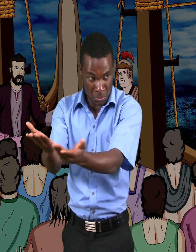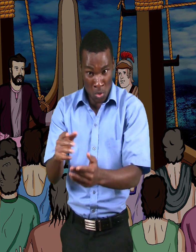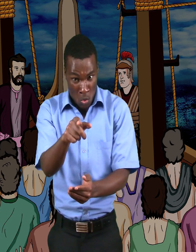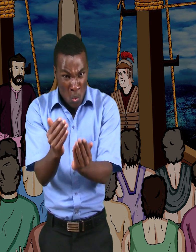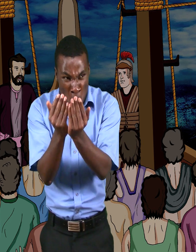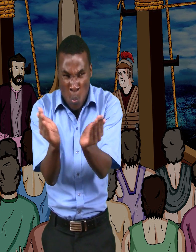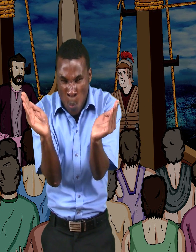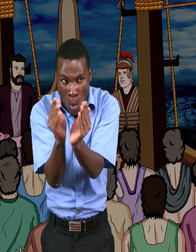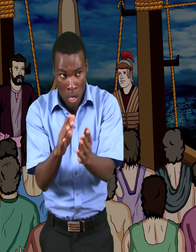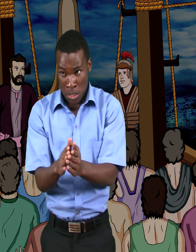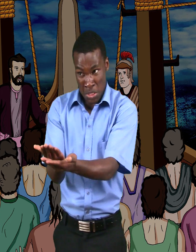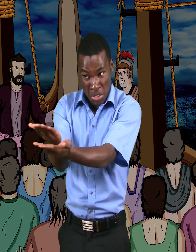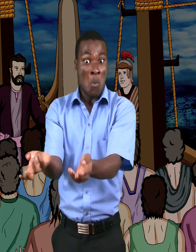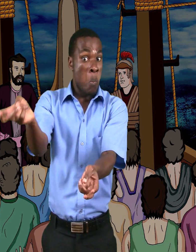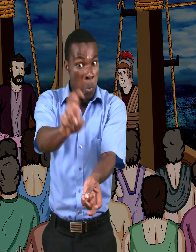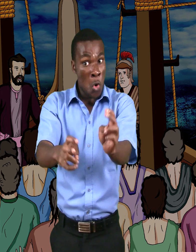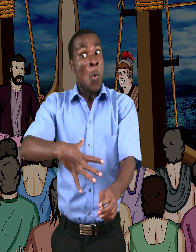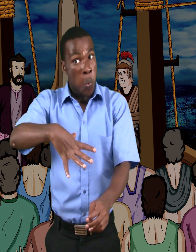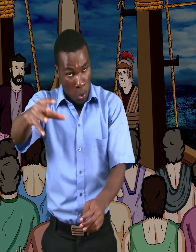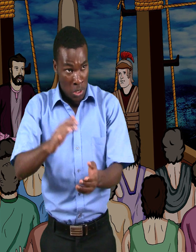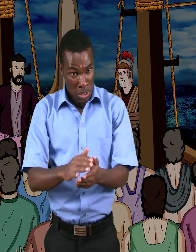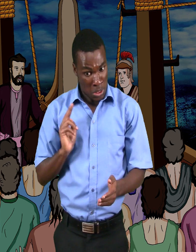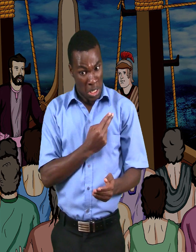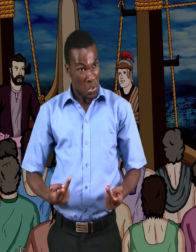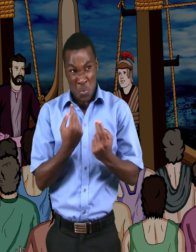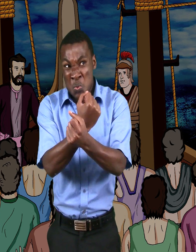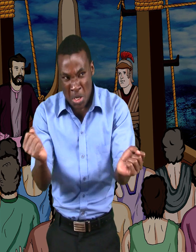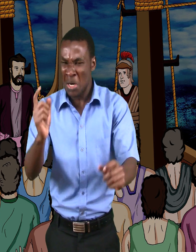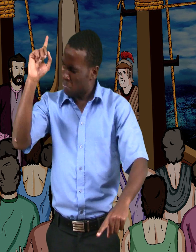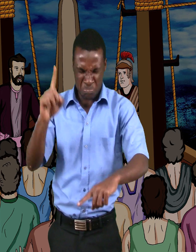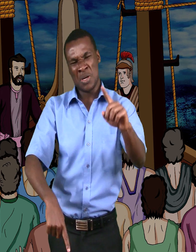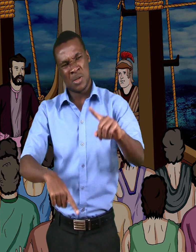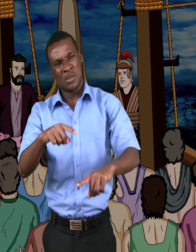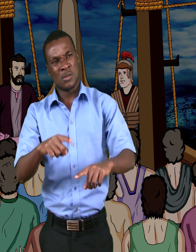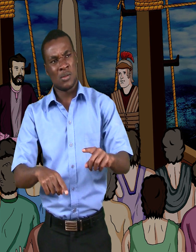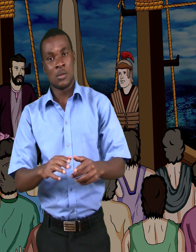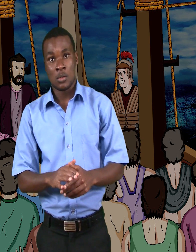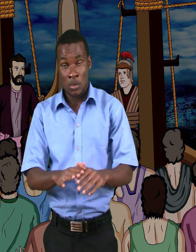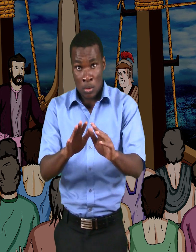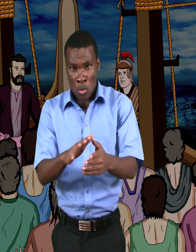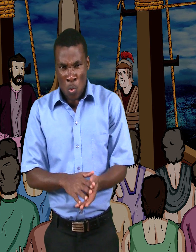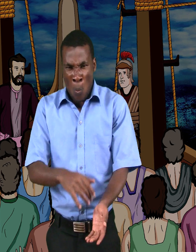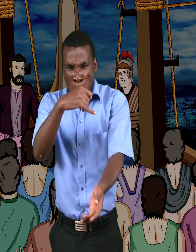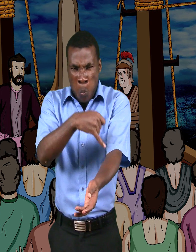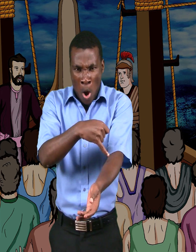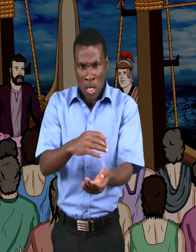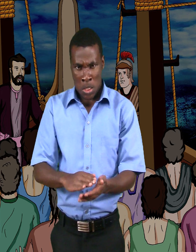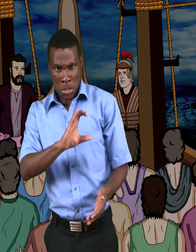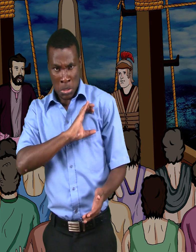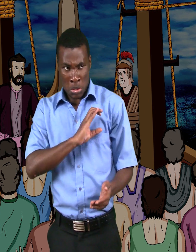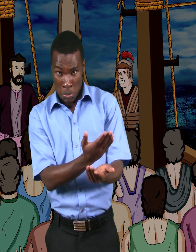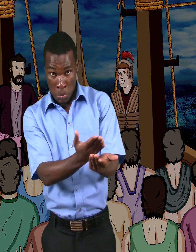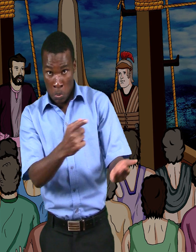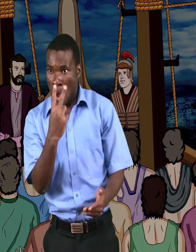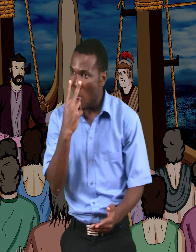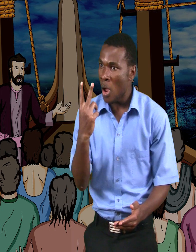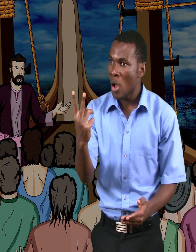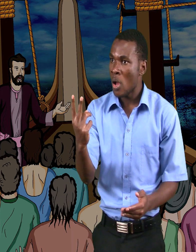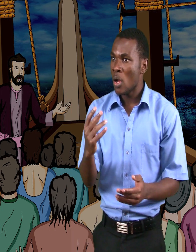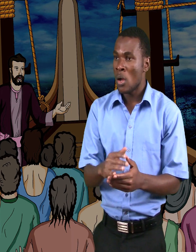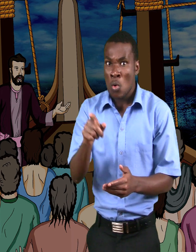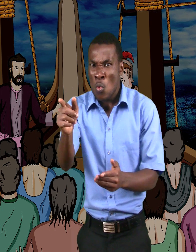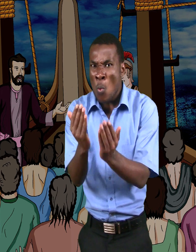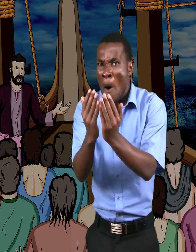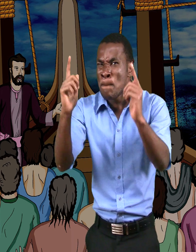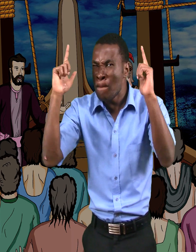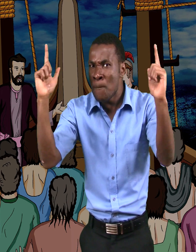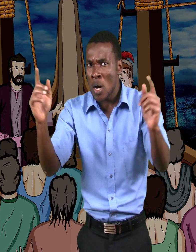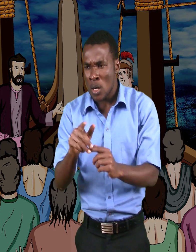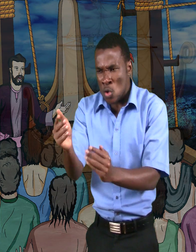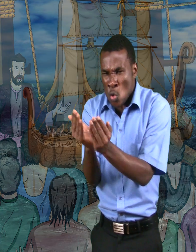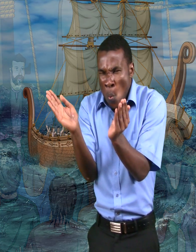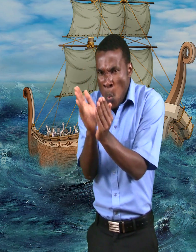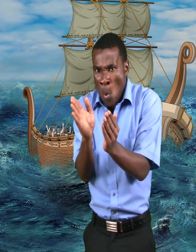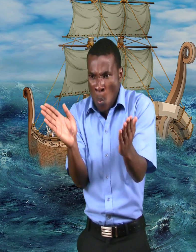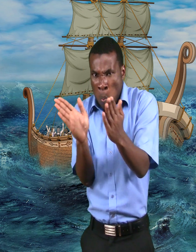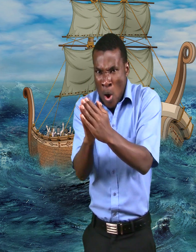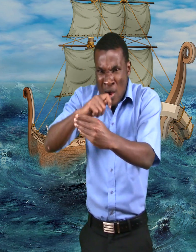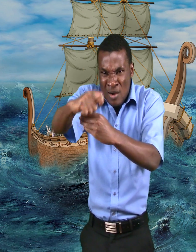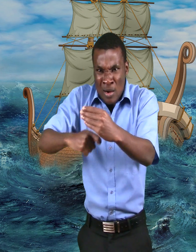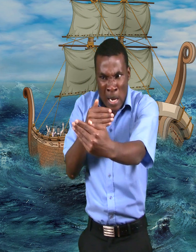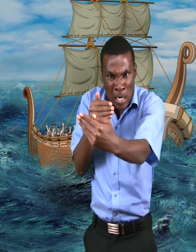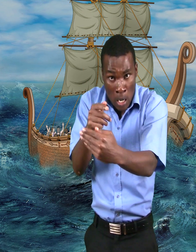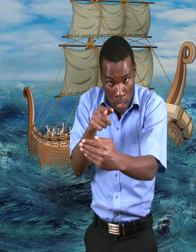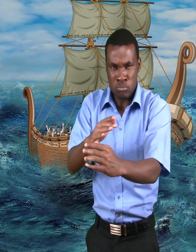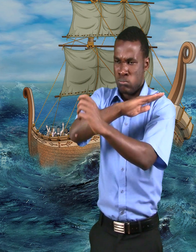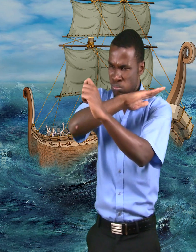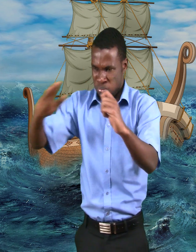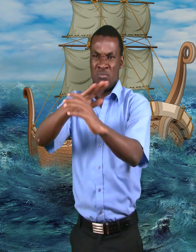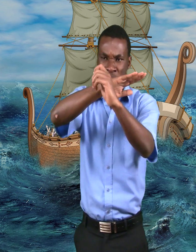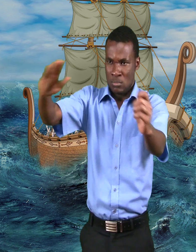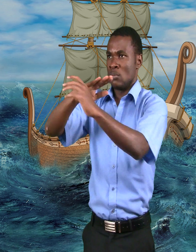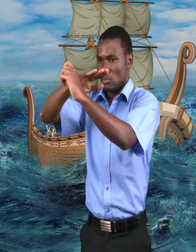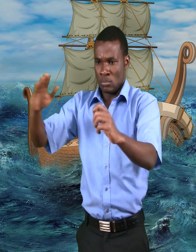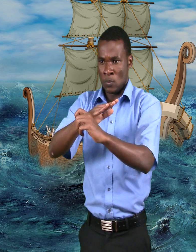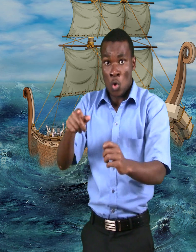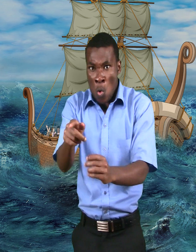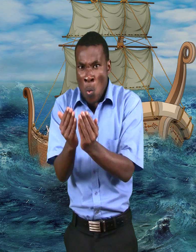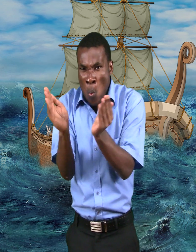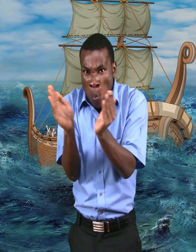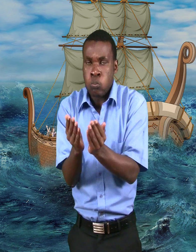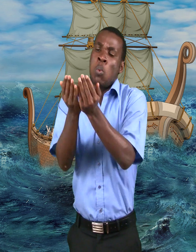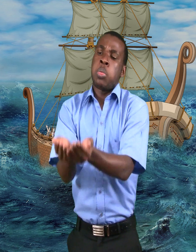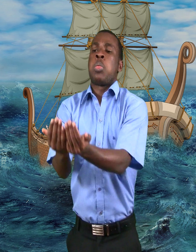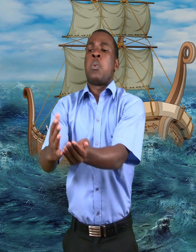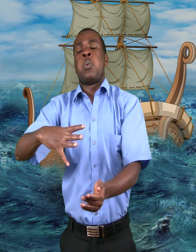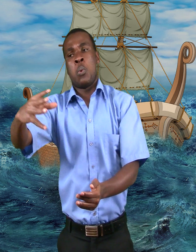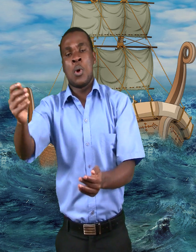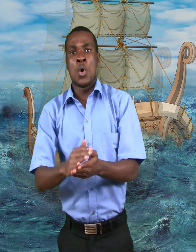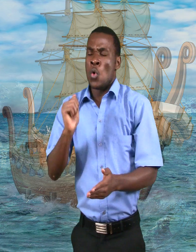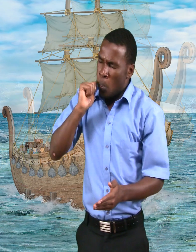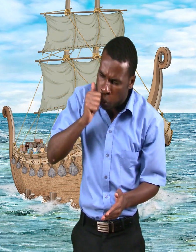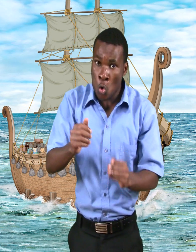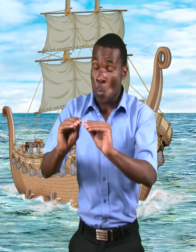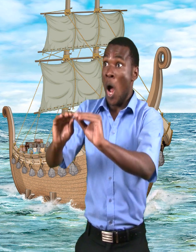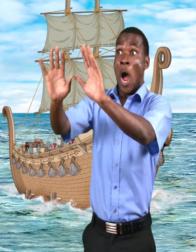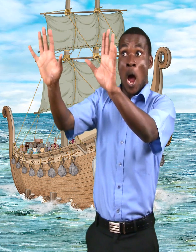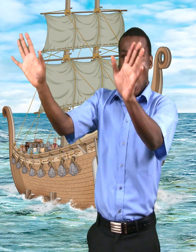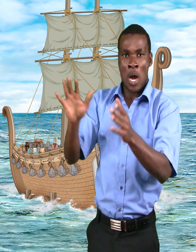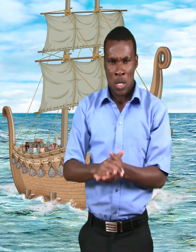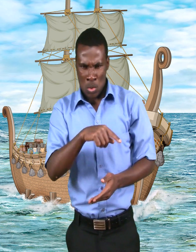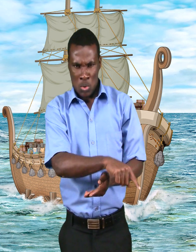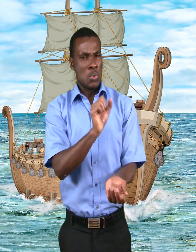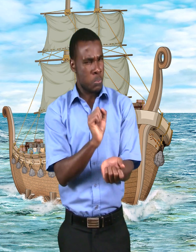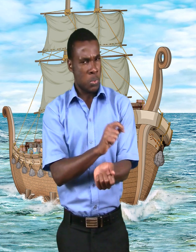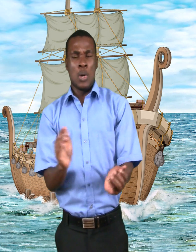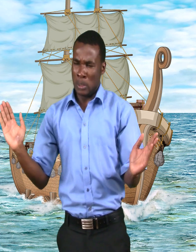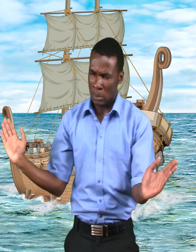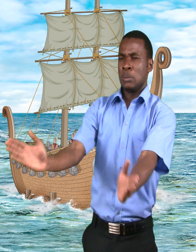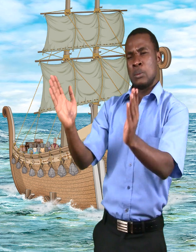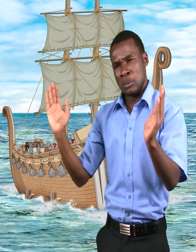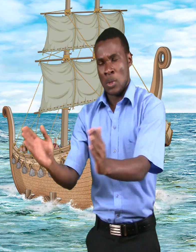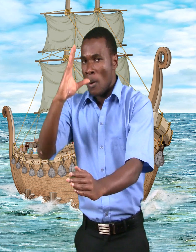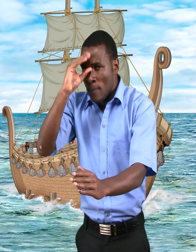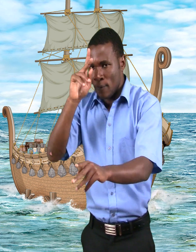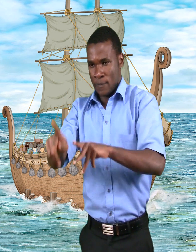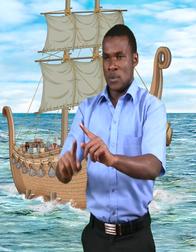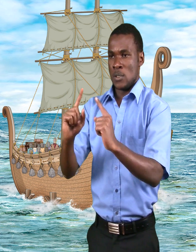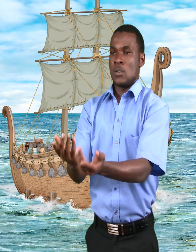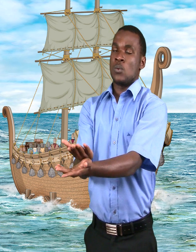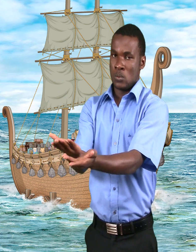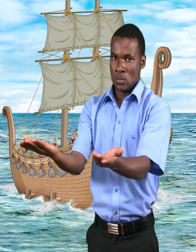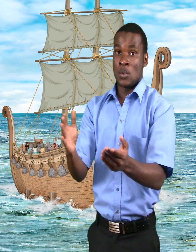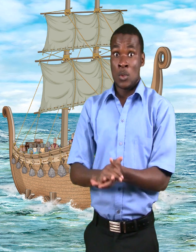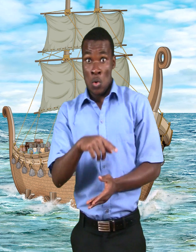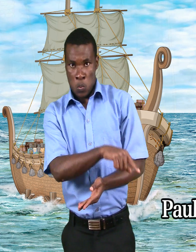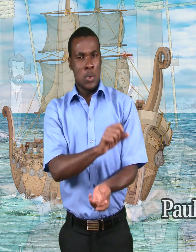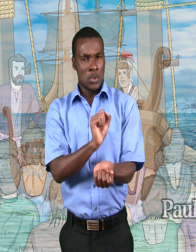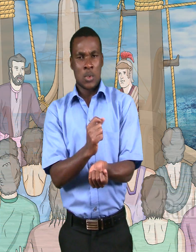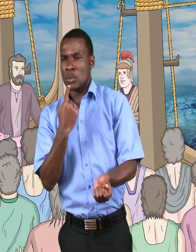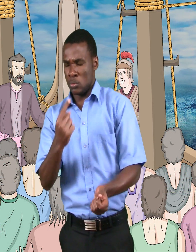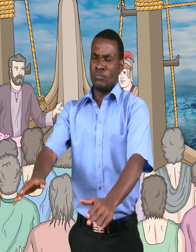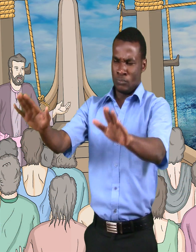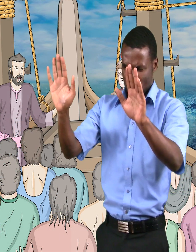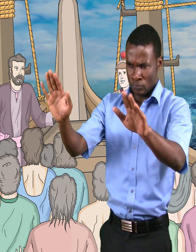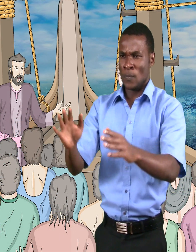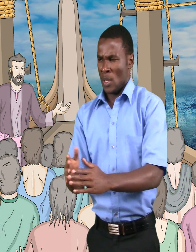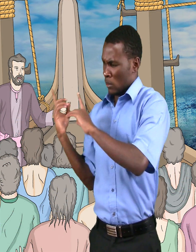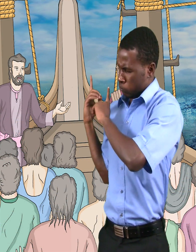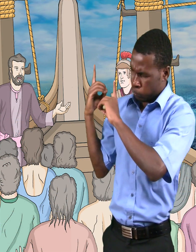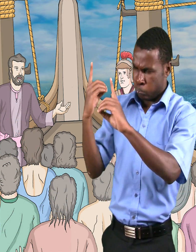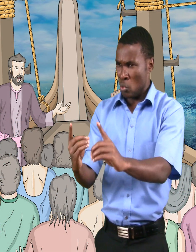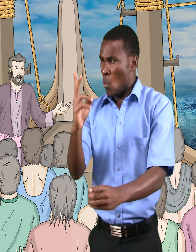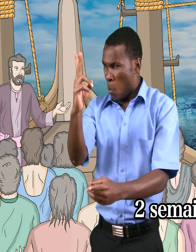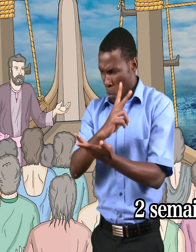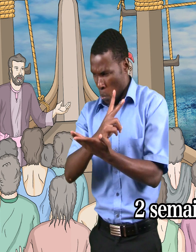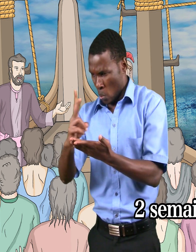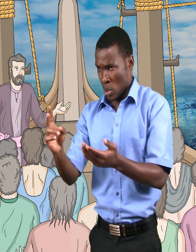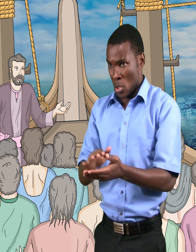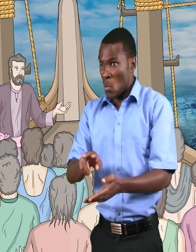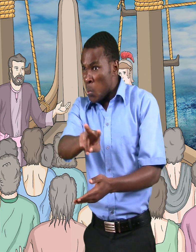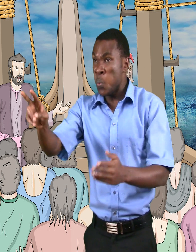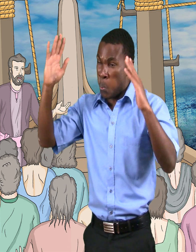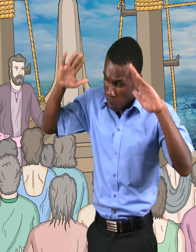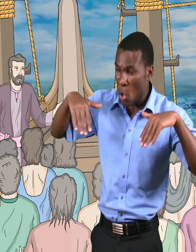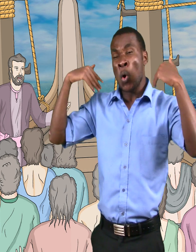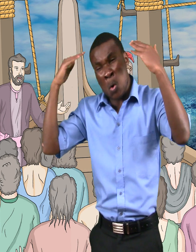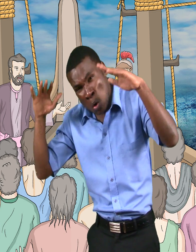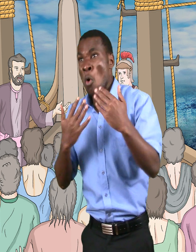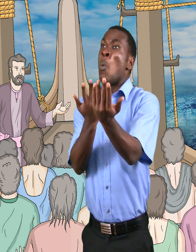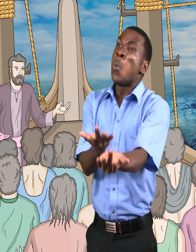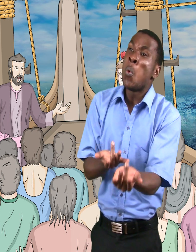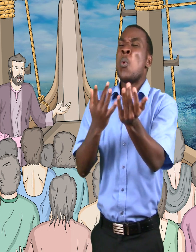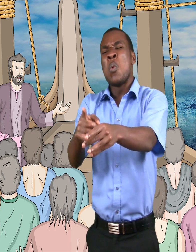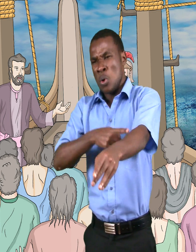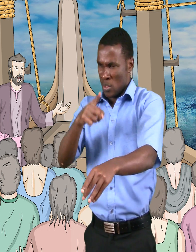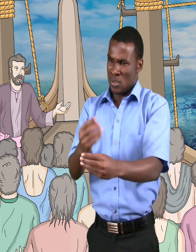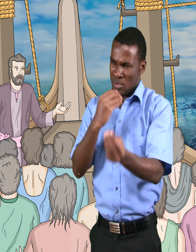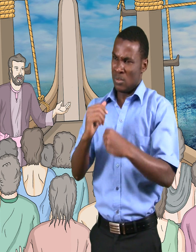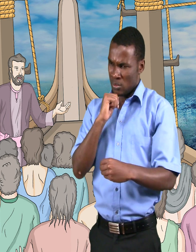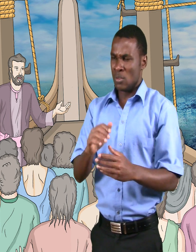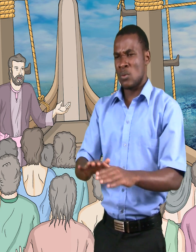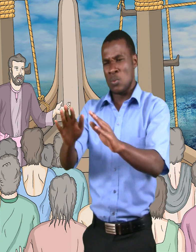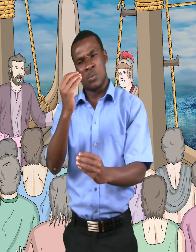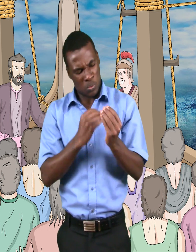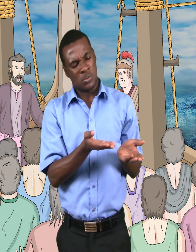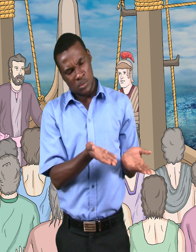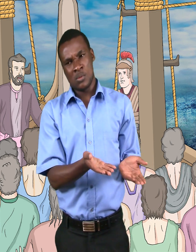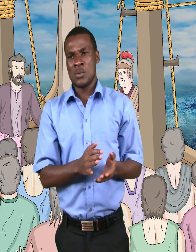Right up to daybreak, Paul kept urging them all to eat: “Today is your fourteenth day in constant suspense, without taking any food.